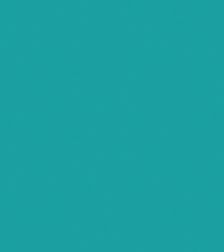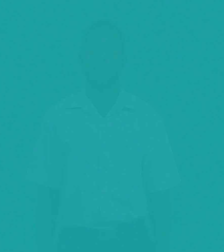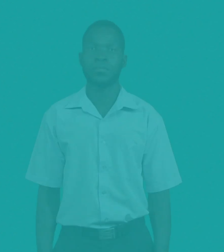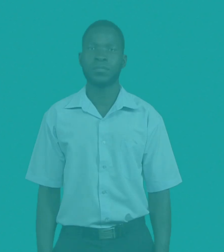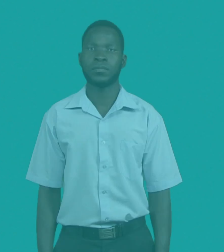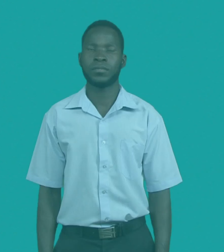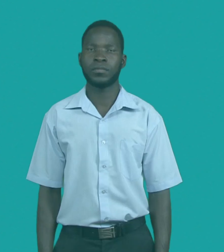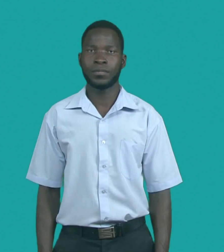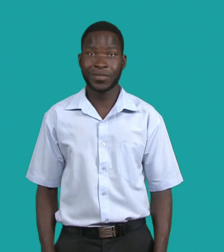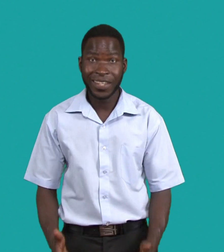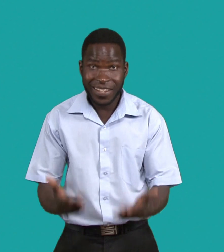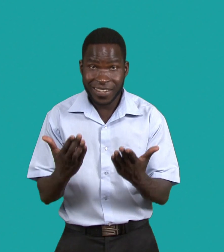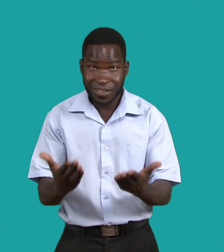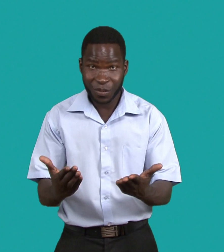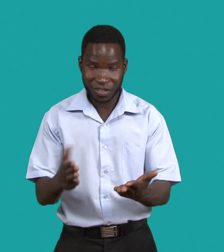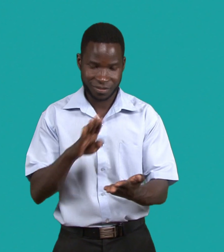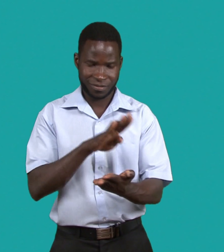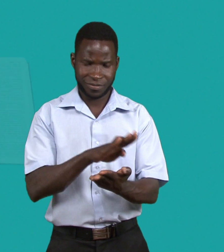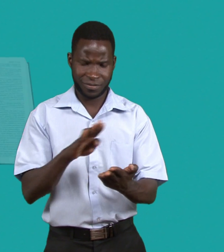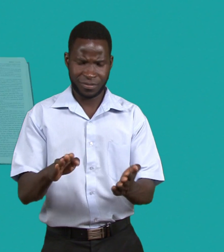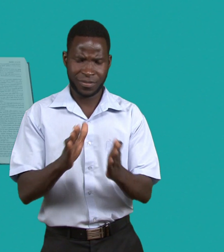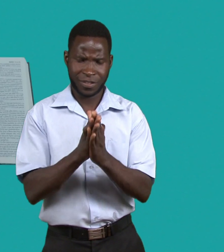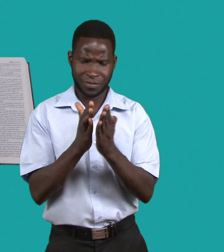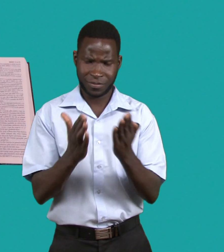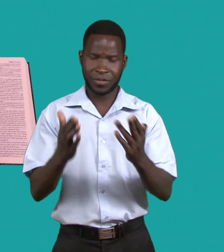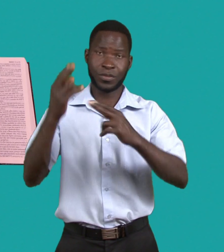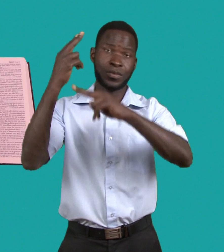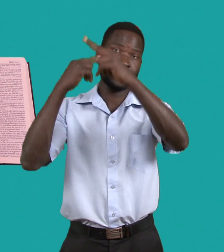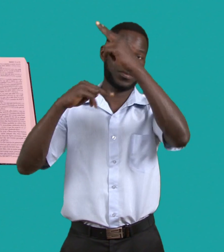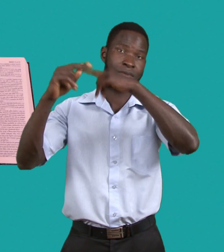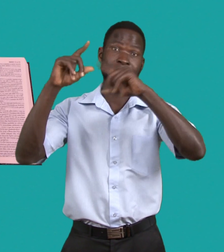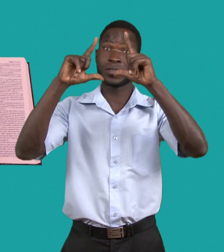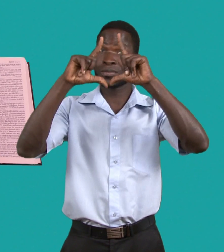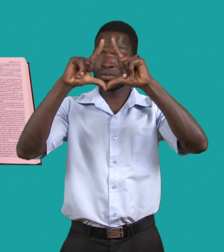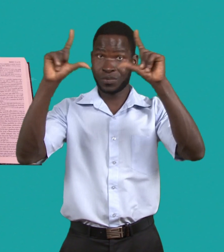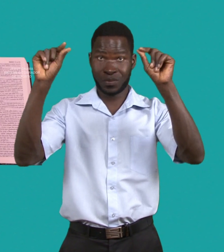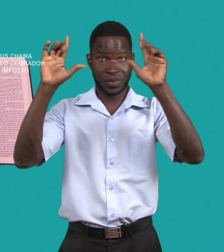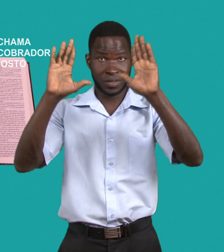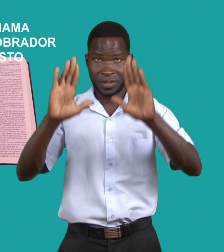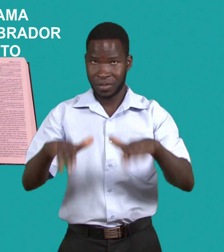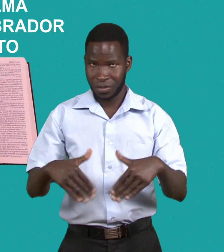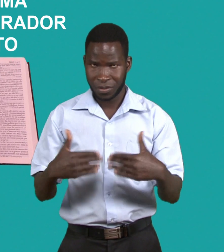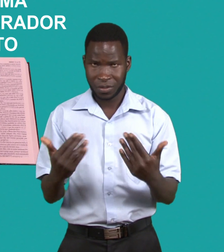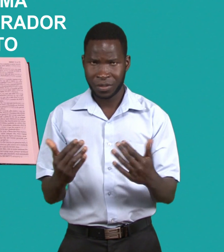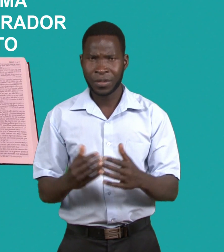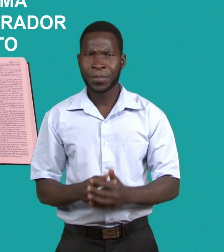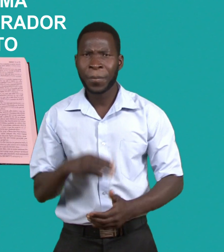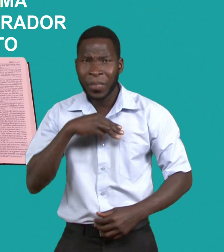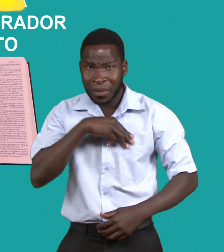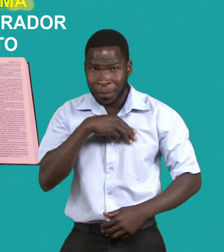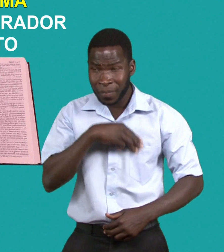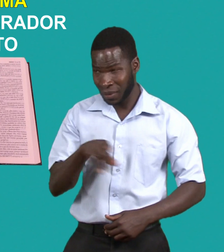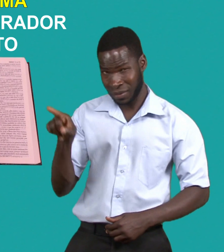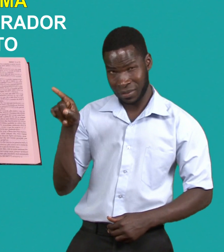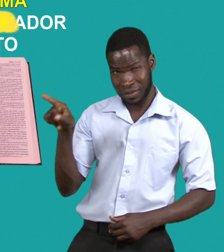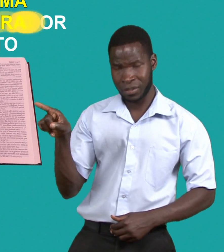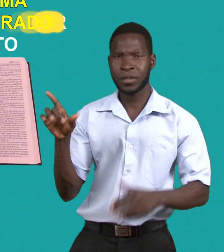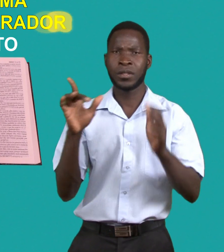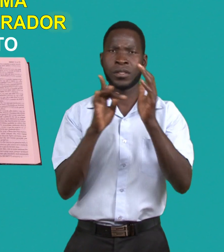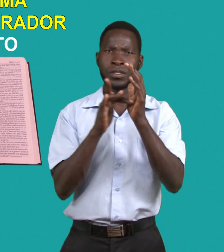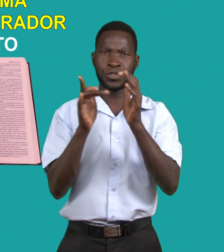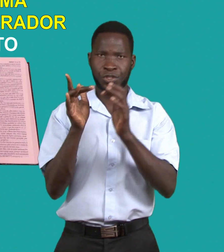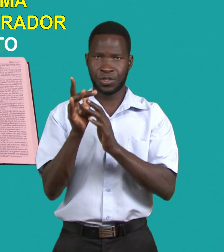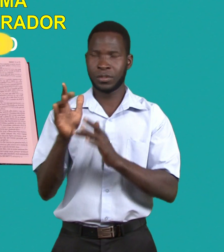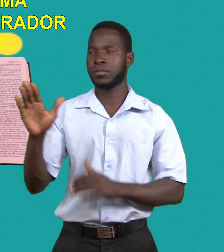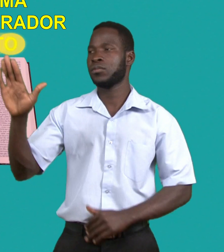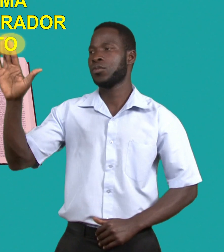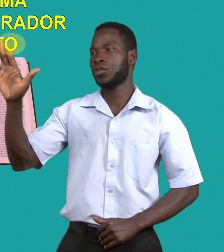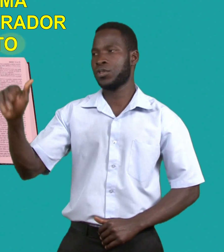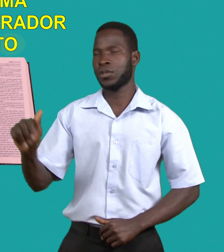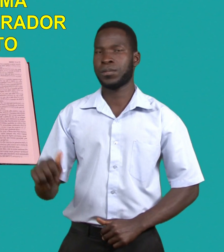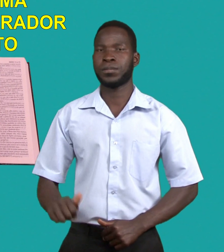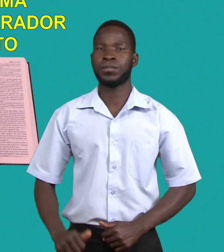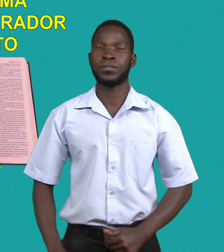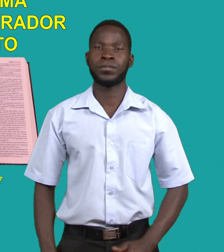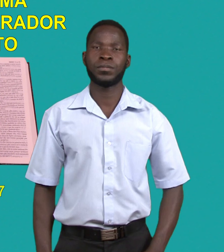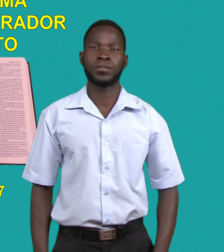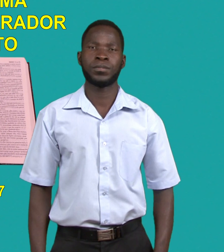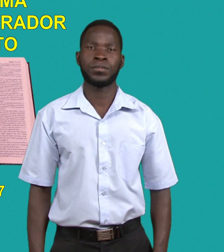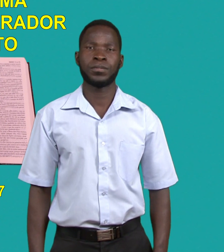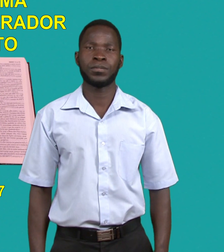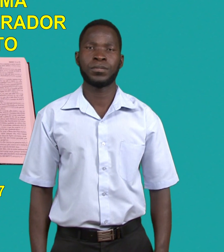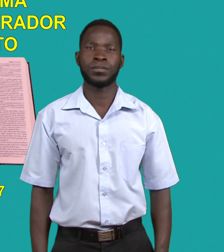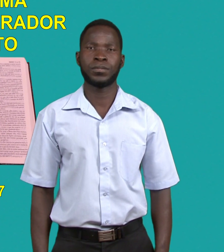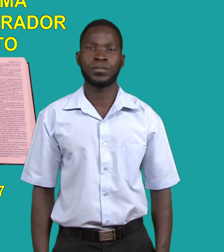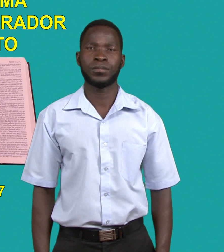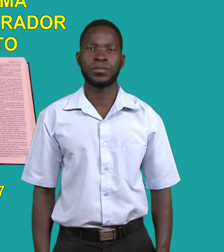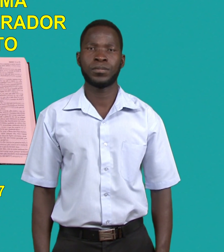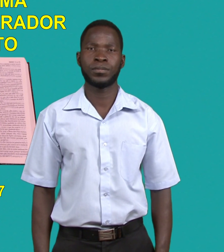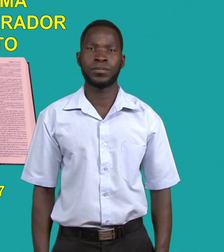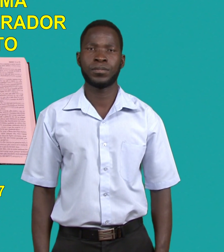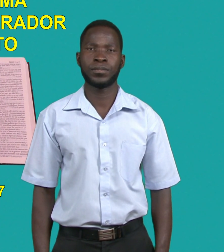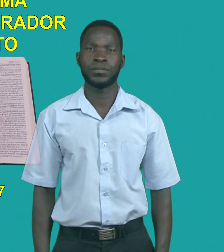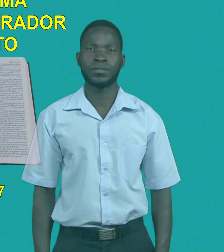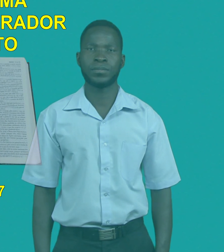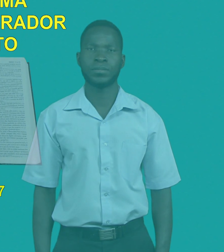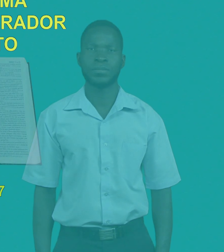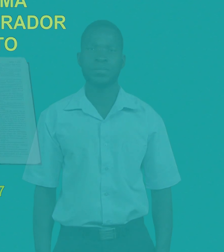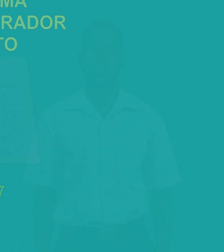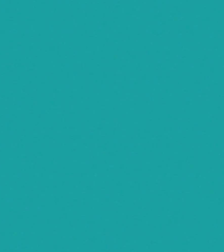Jesus calls Matthew the tax collector